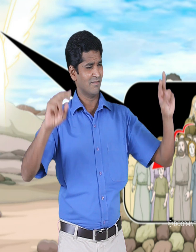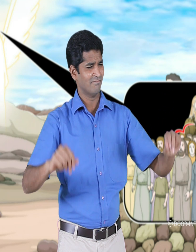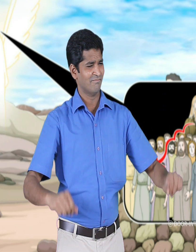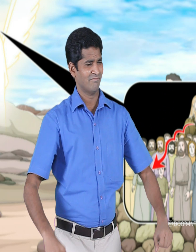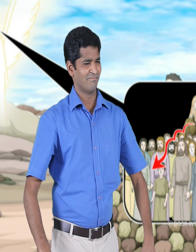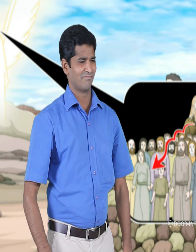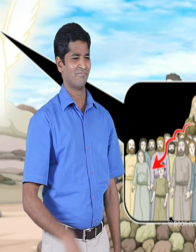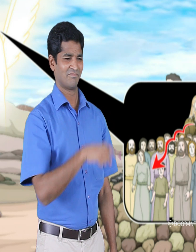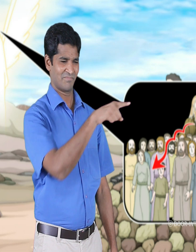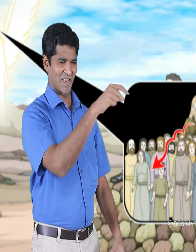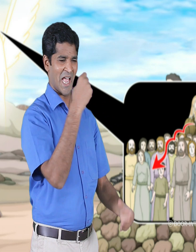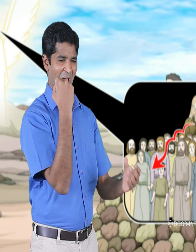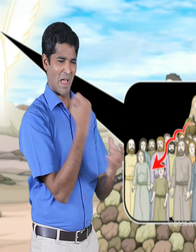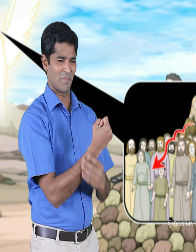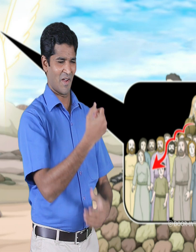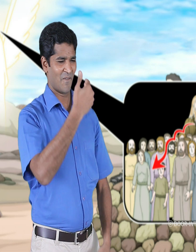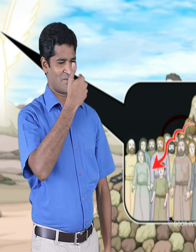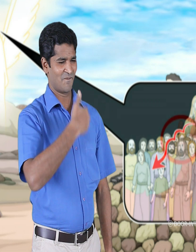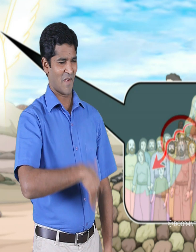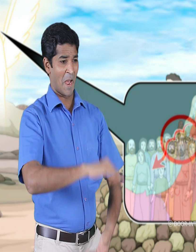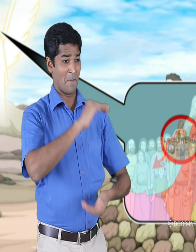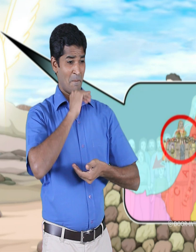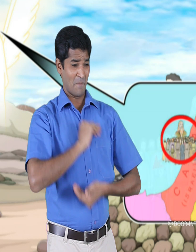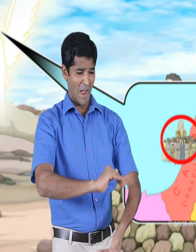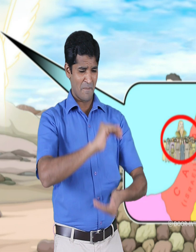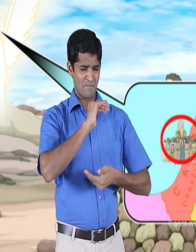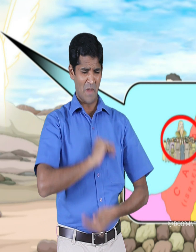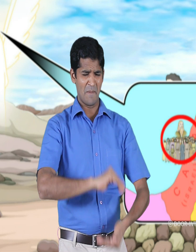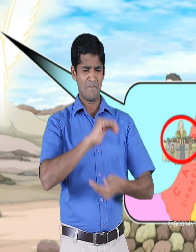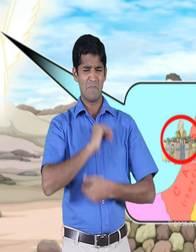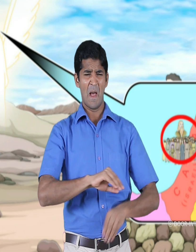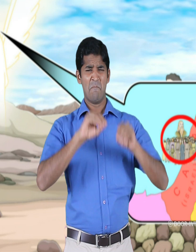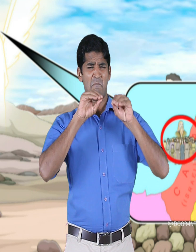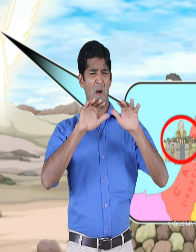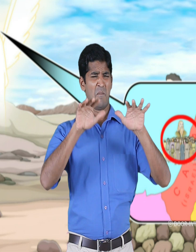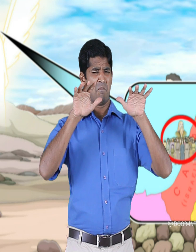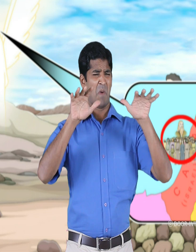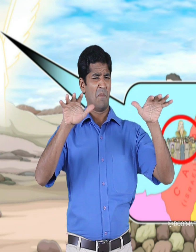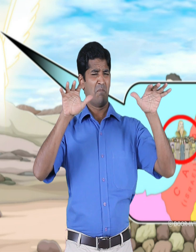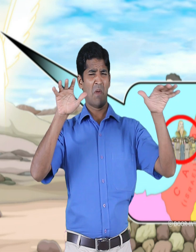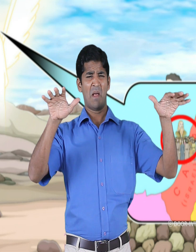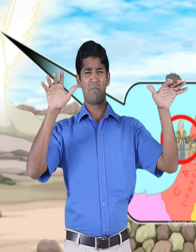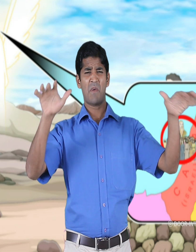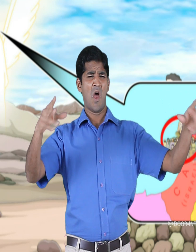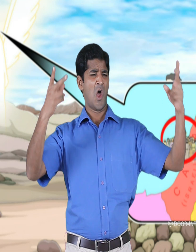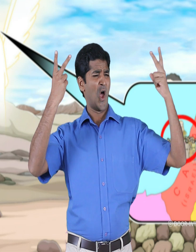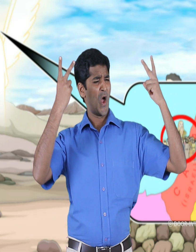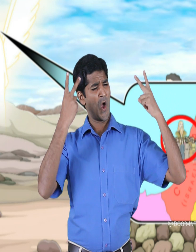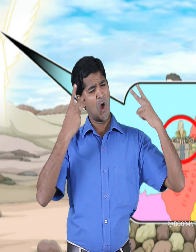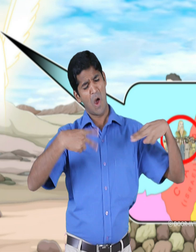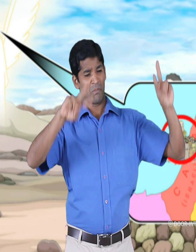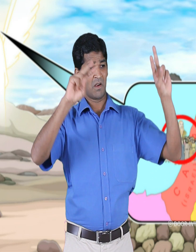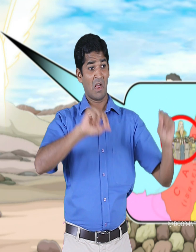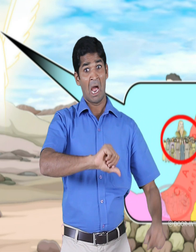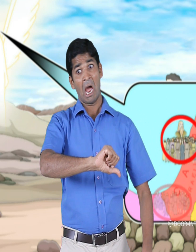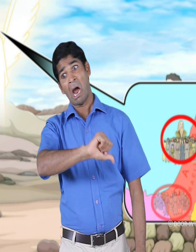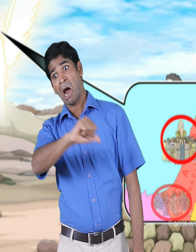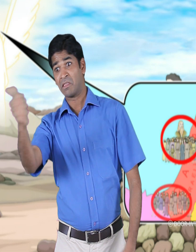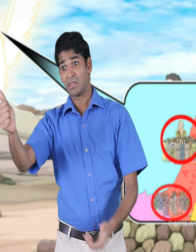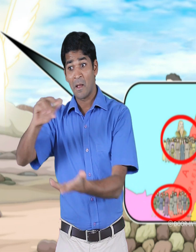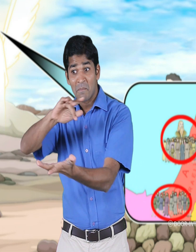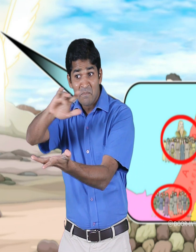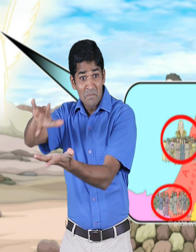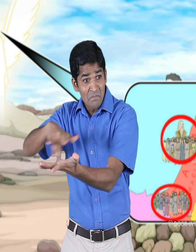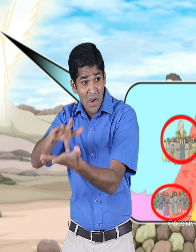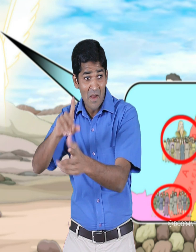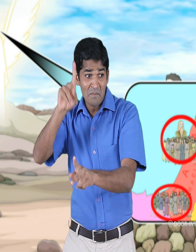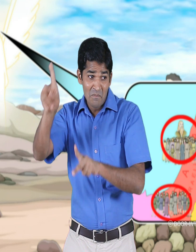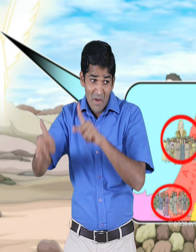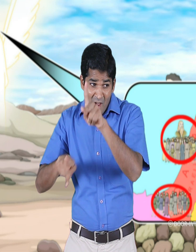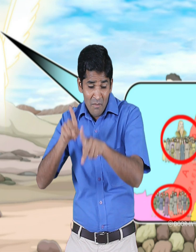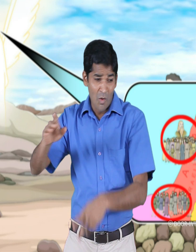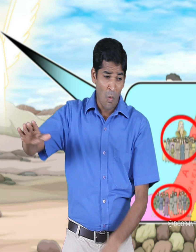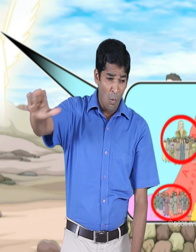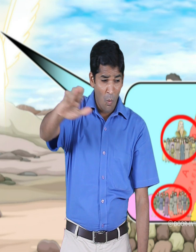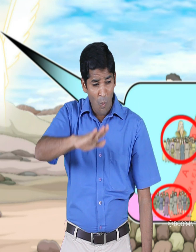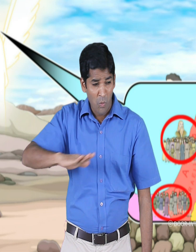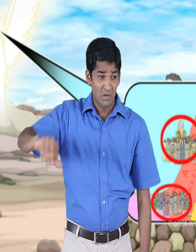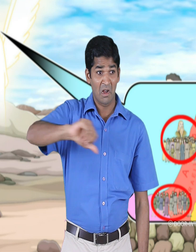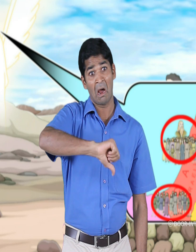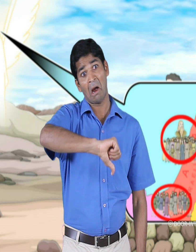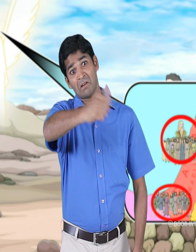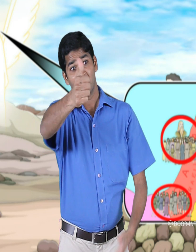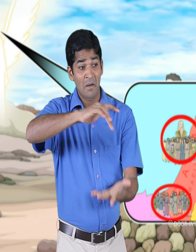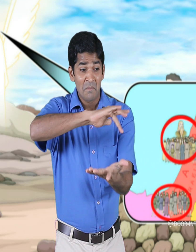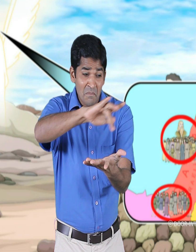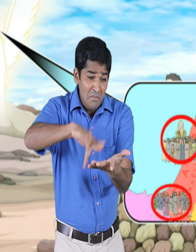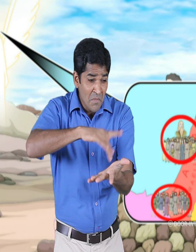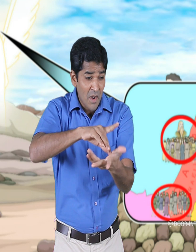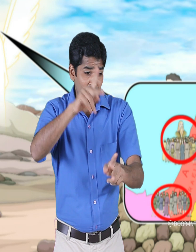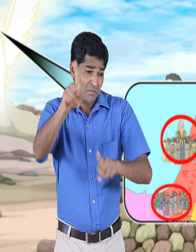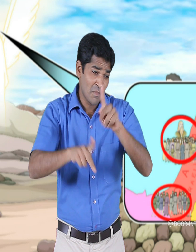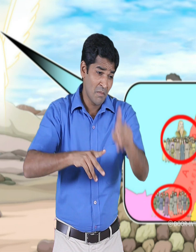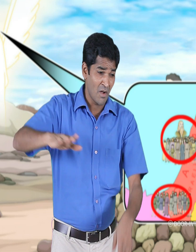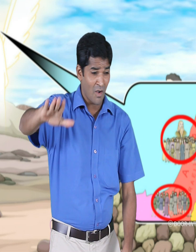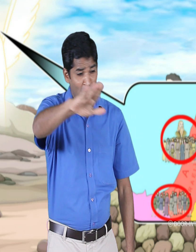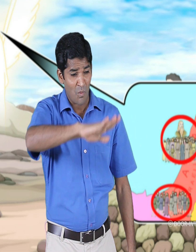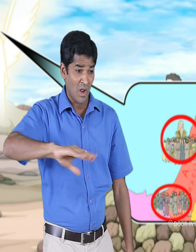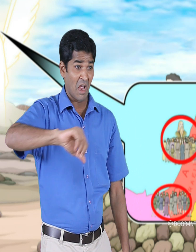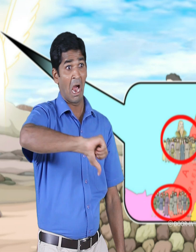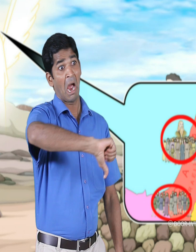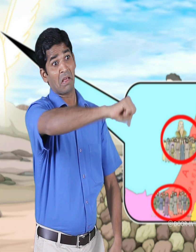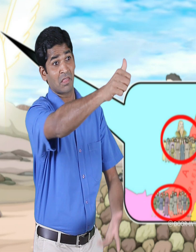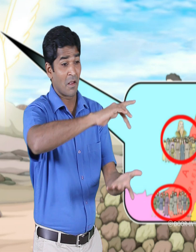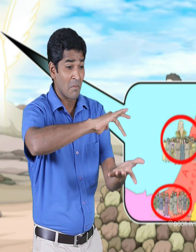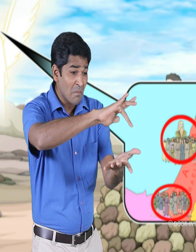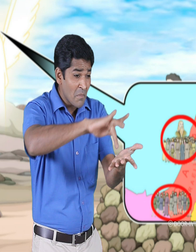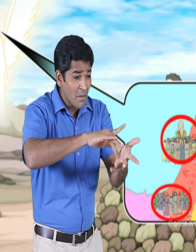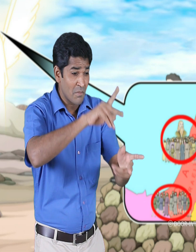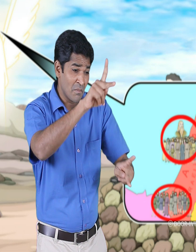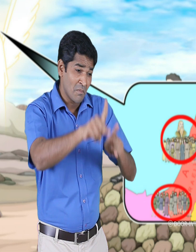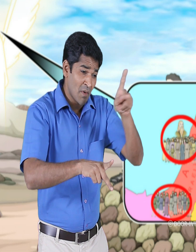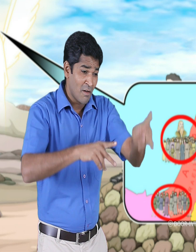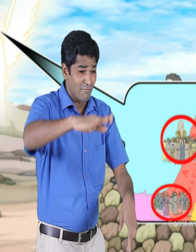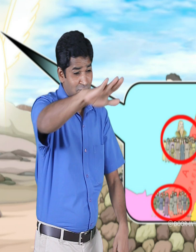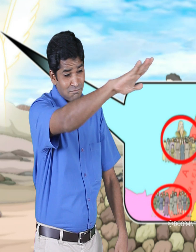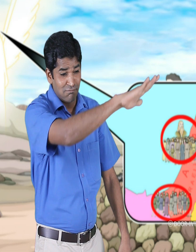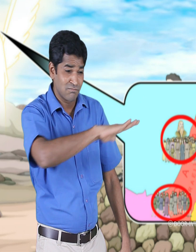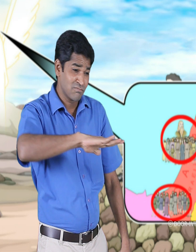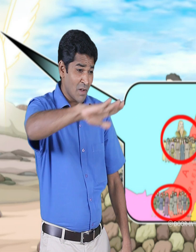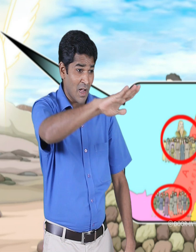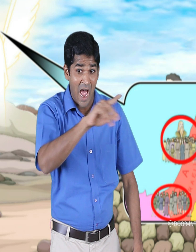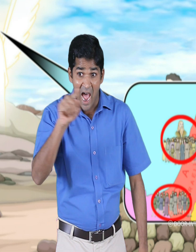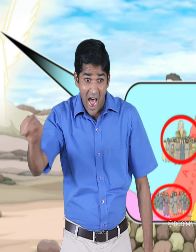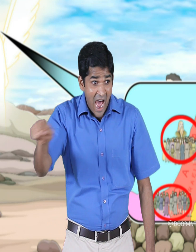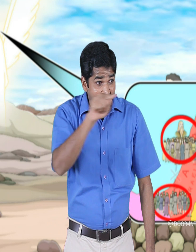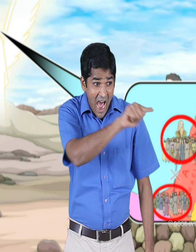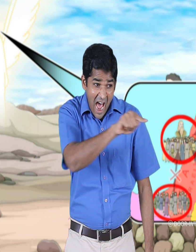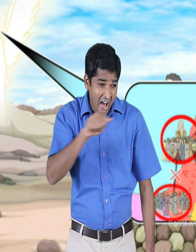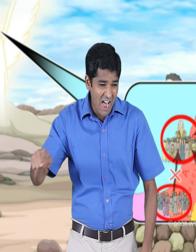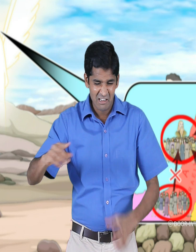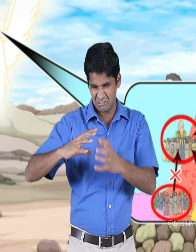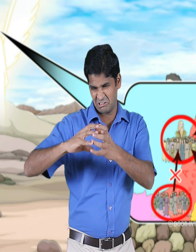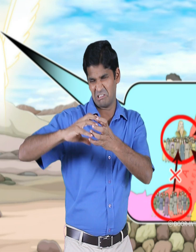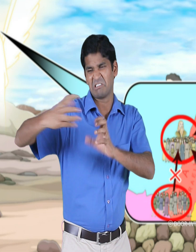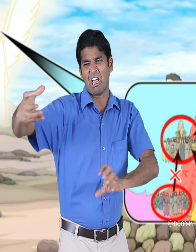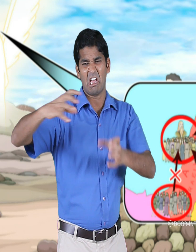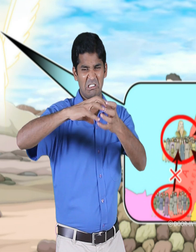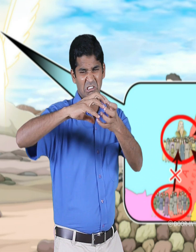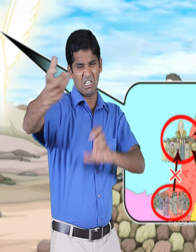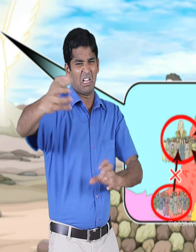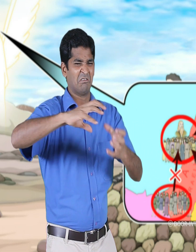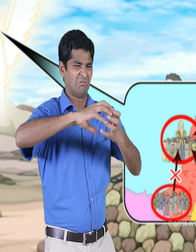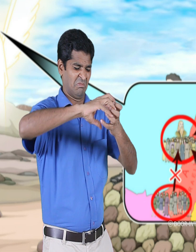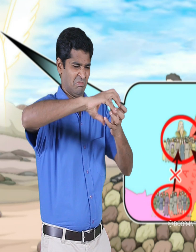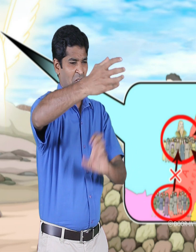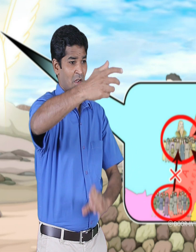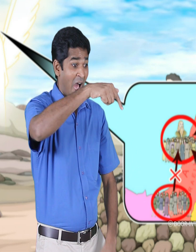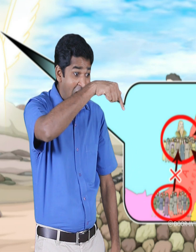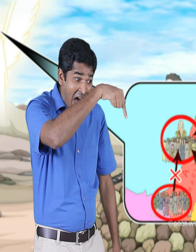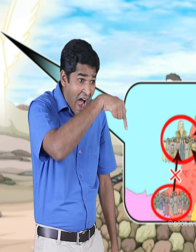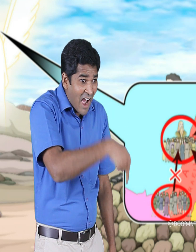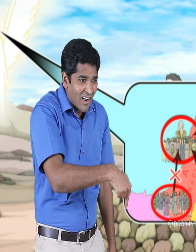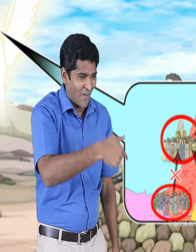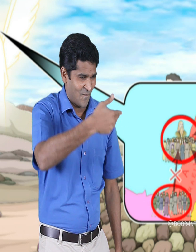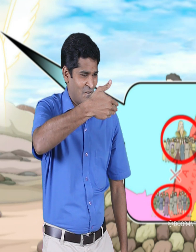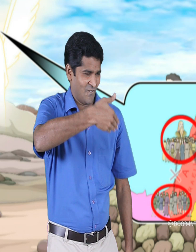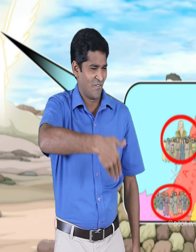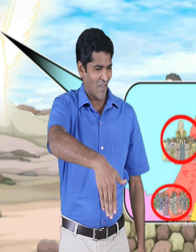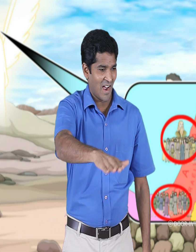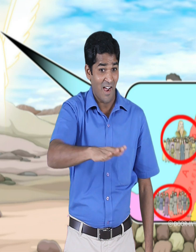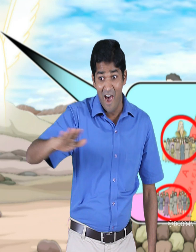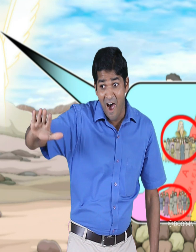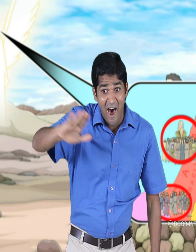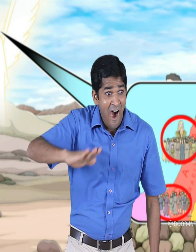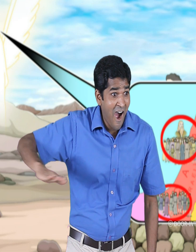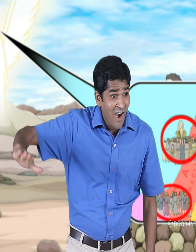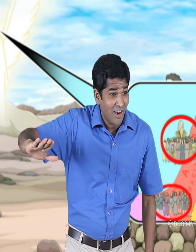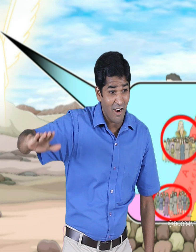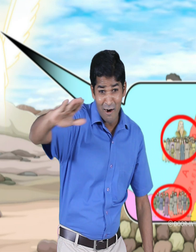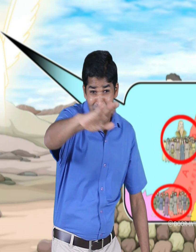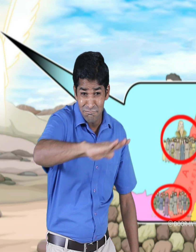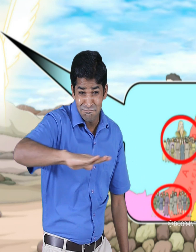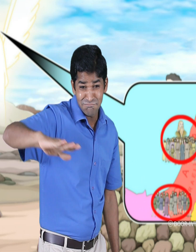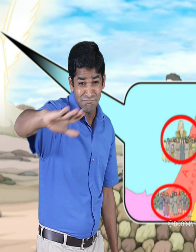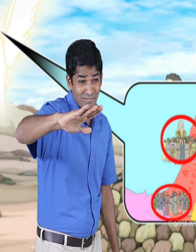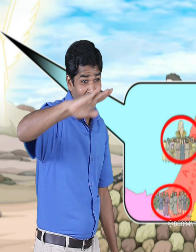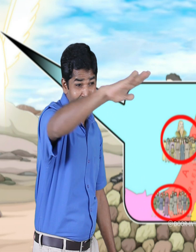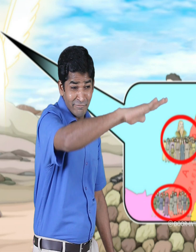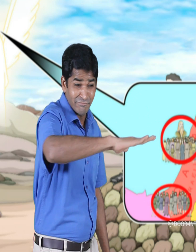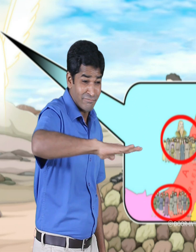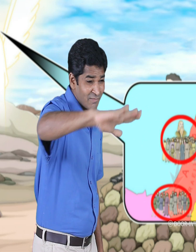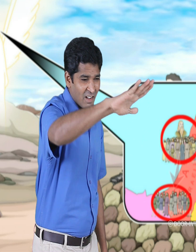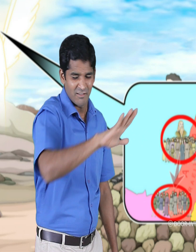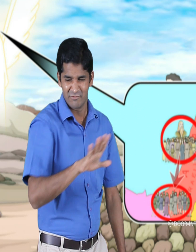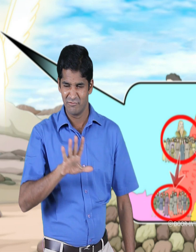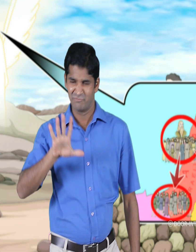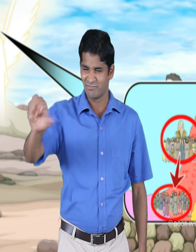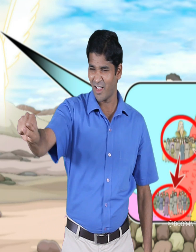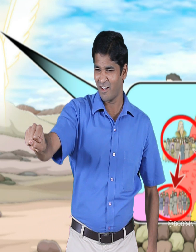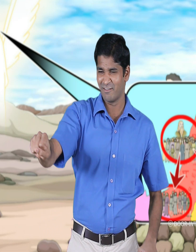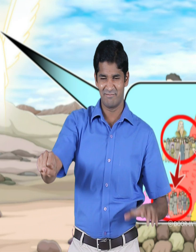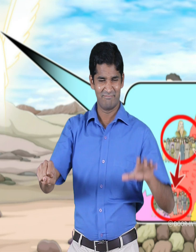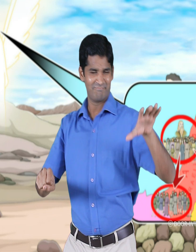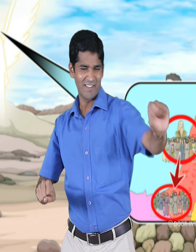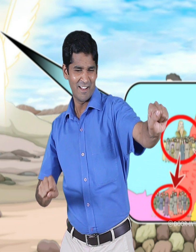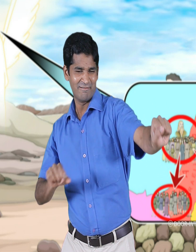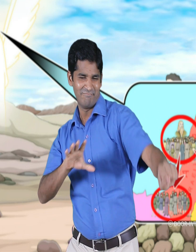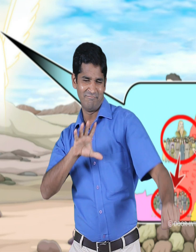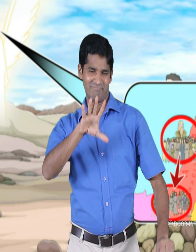Your descendants will possess the gates of their enemies.